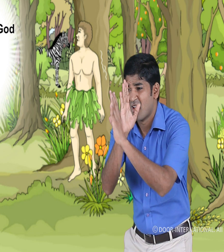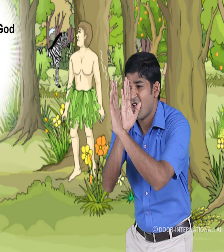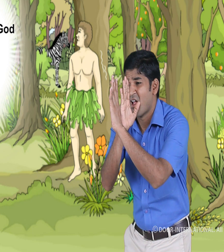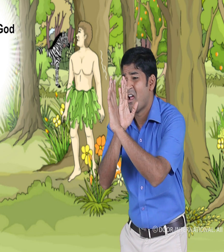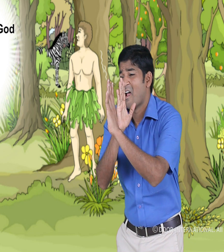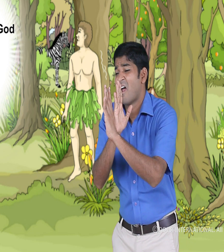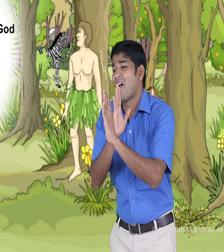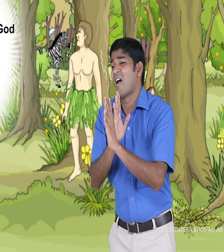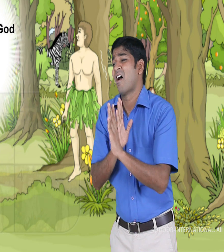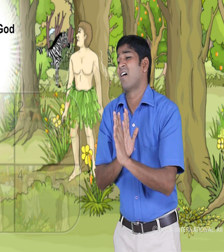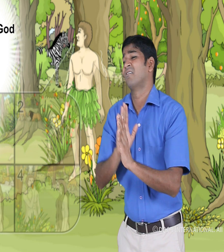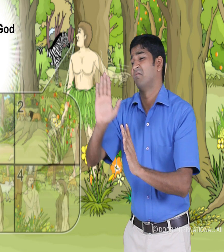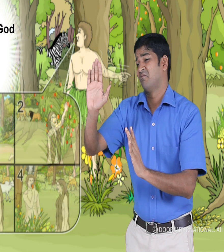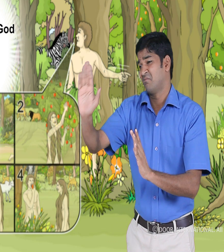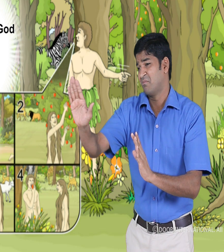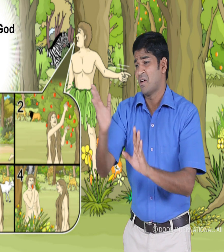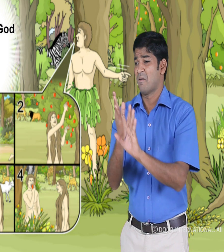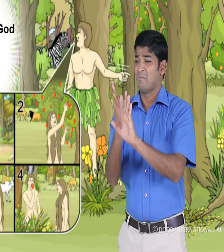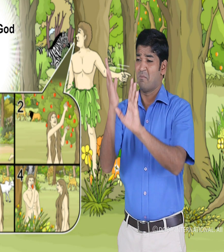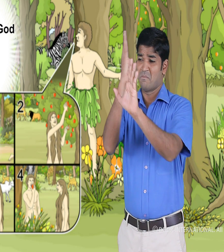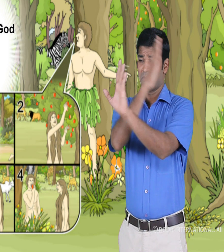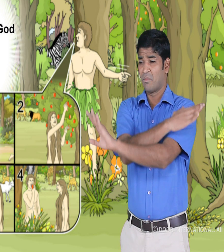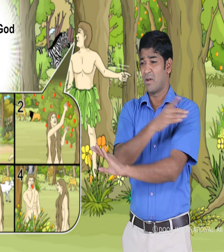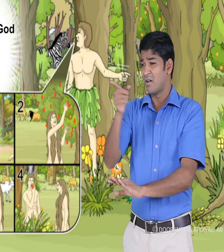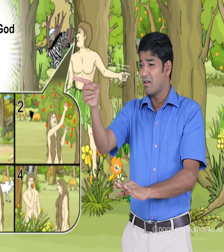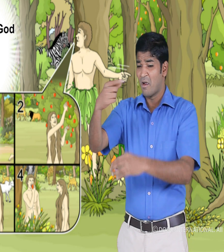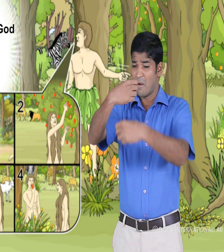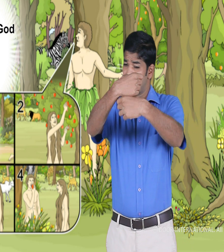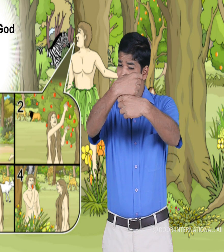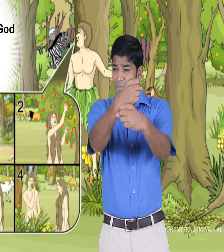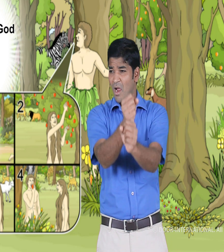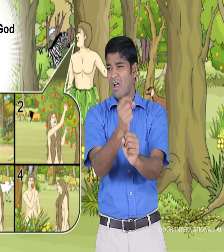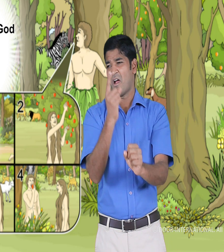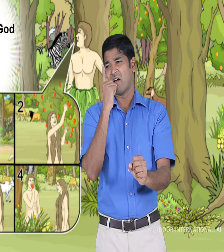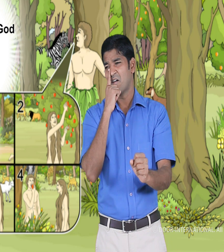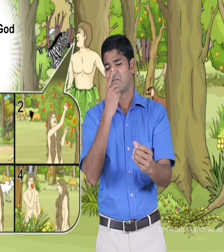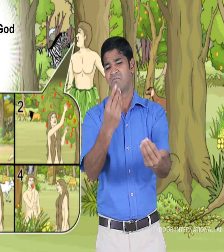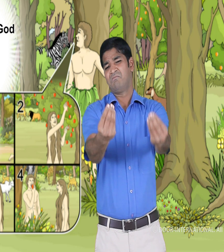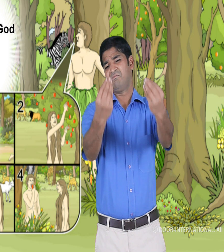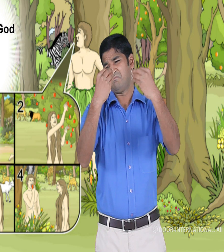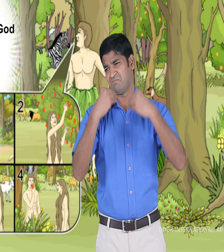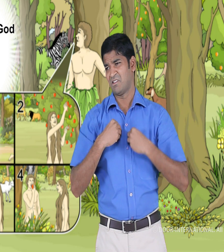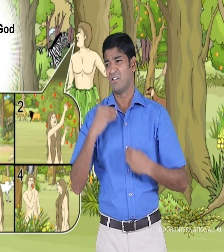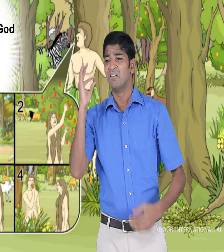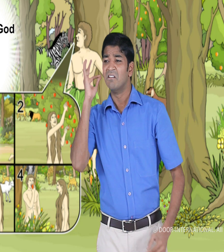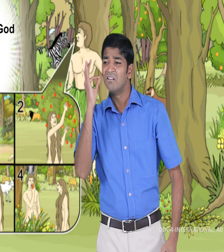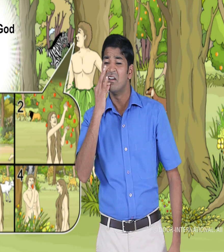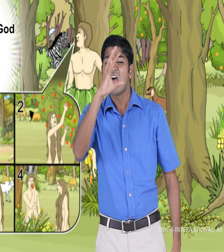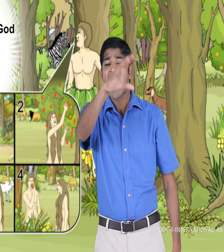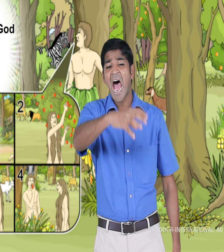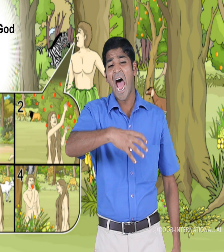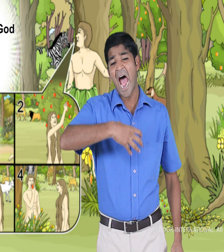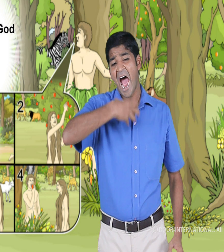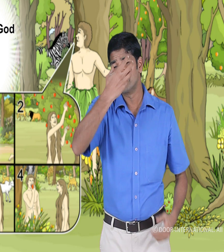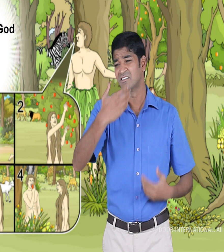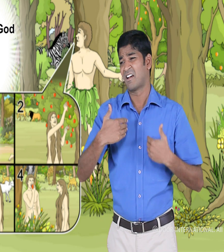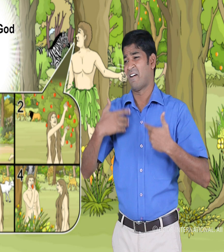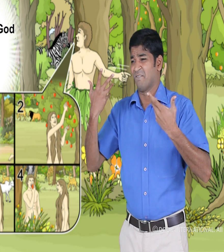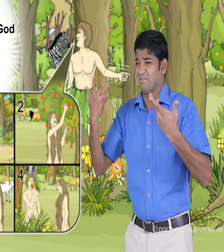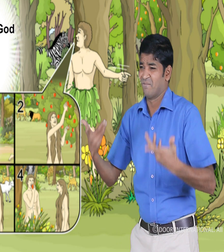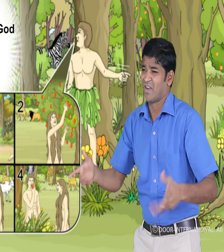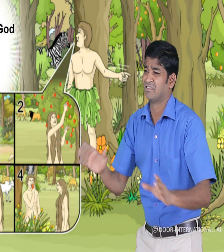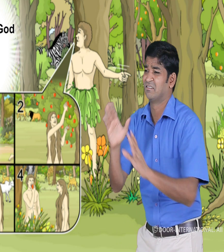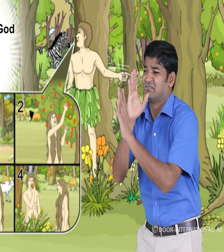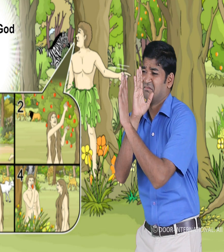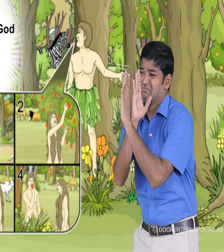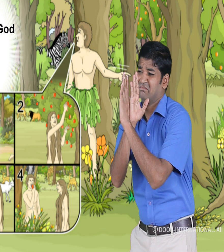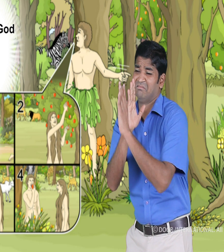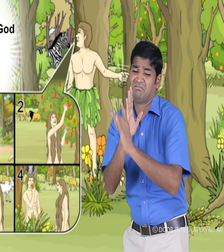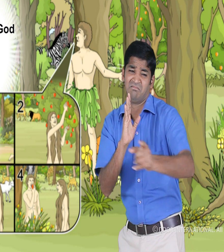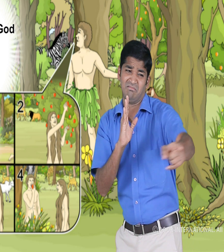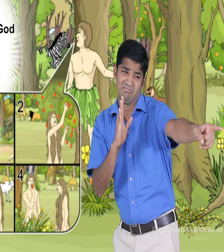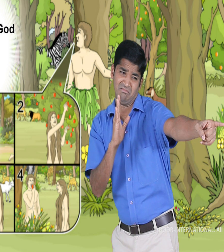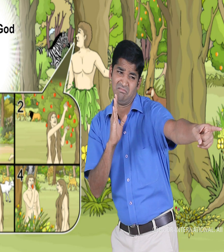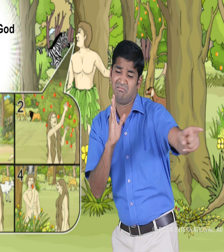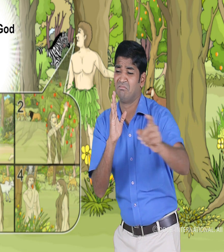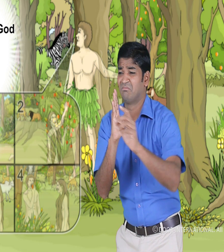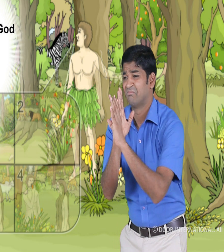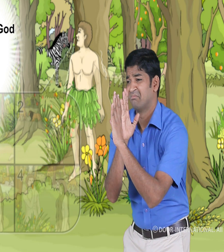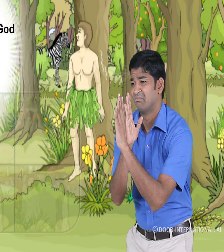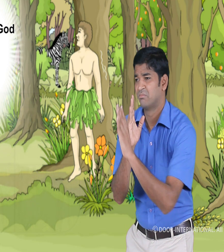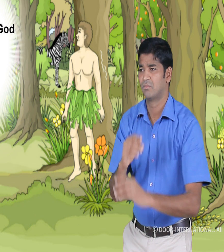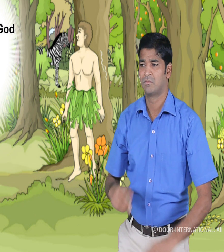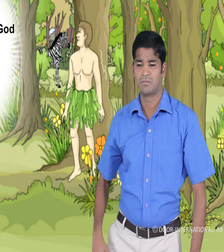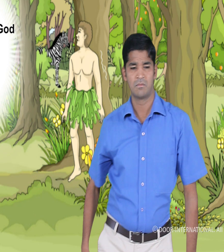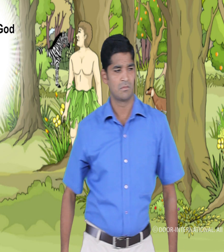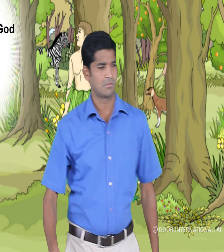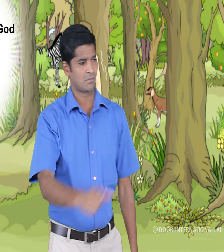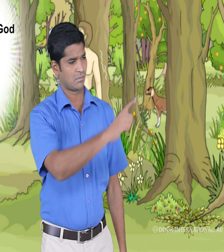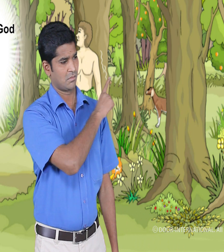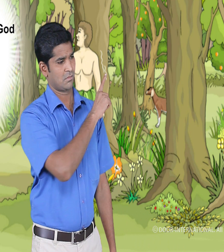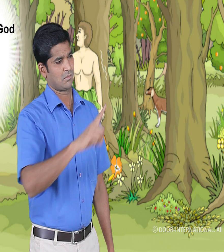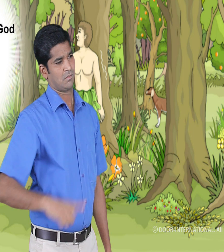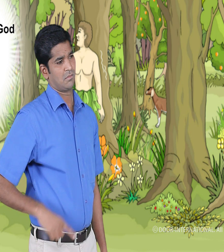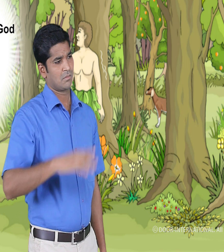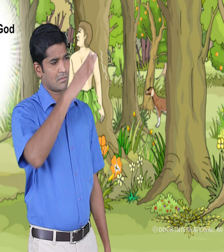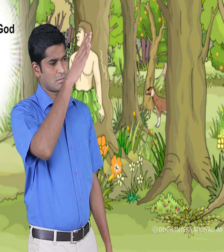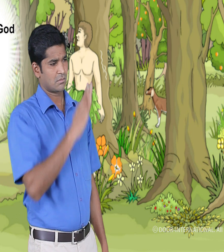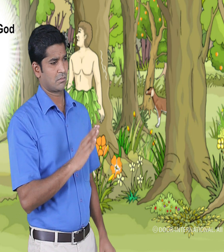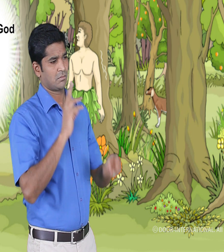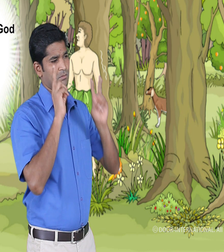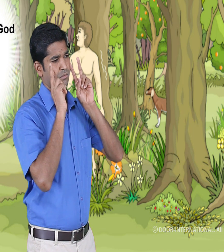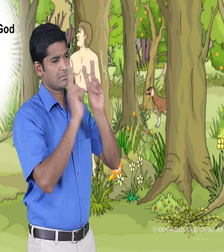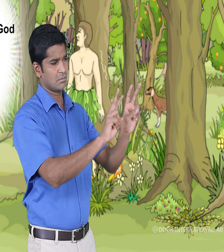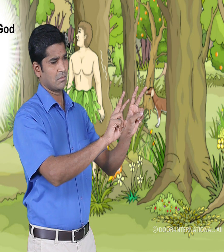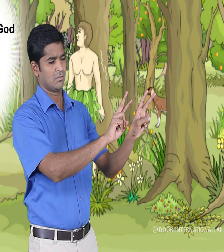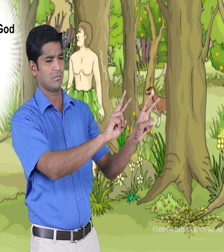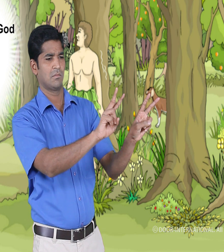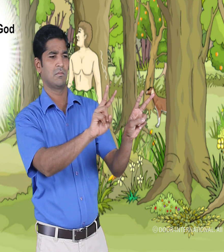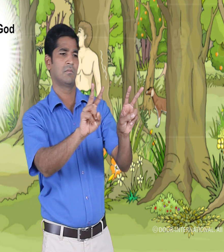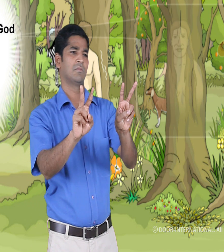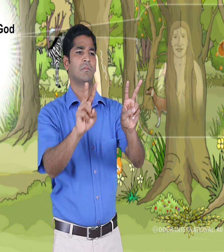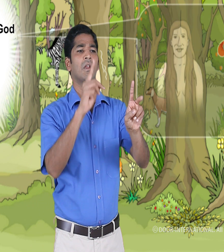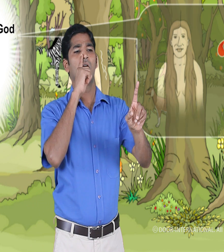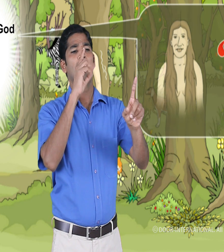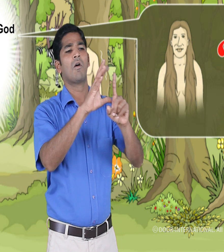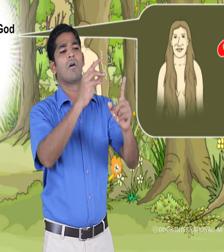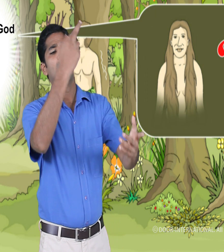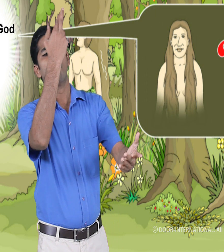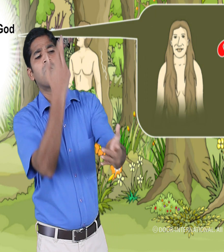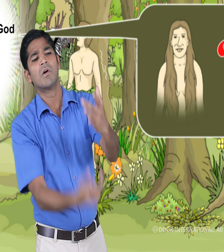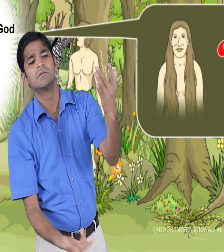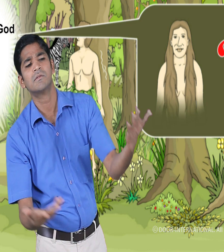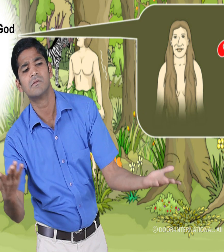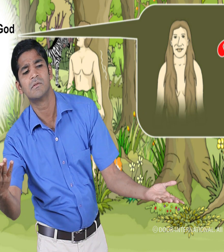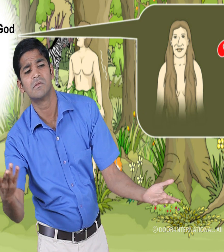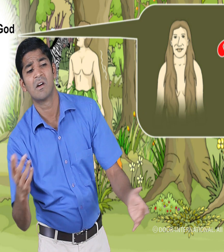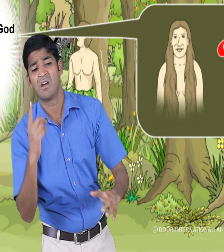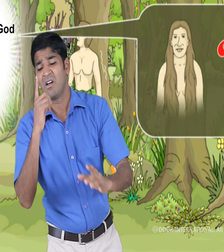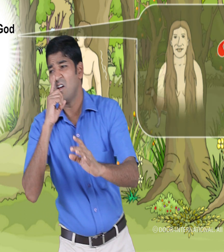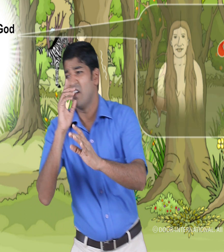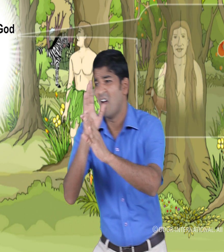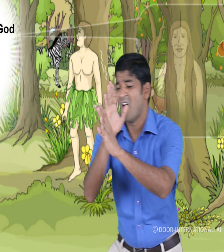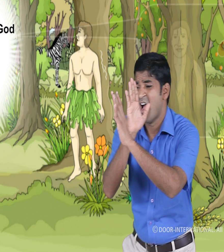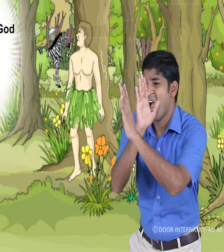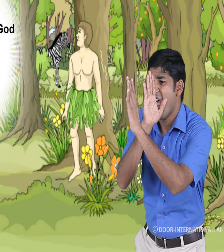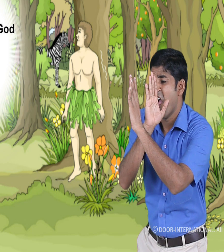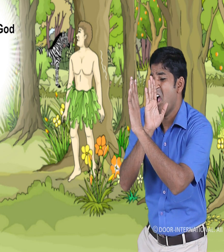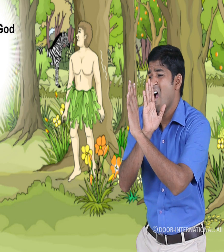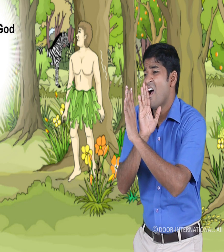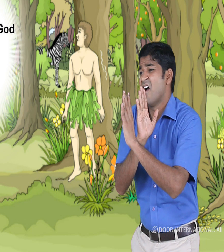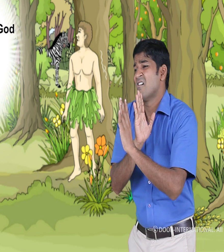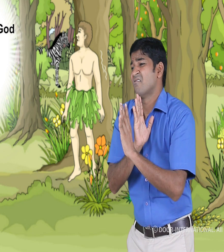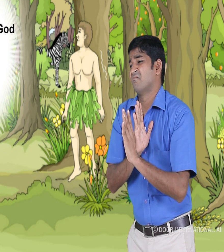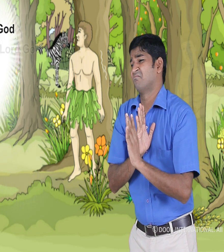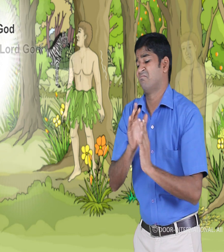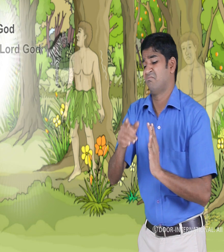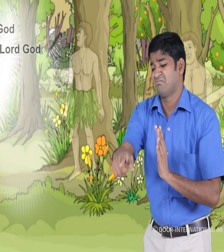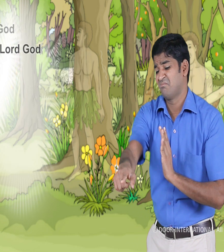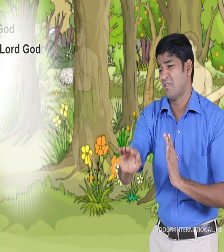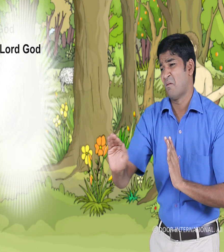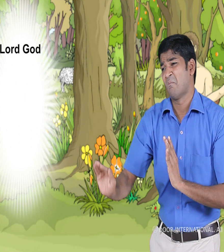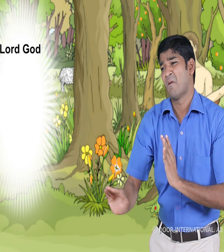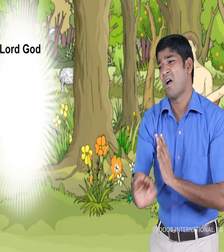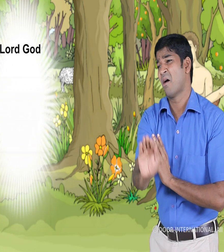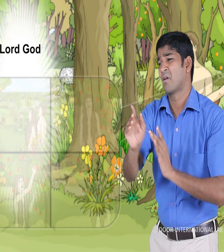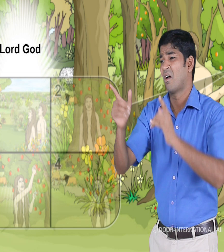And the man answered, “The woman whom You gave me, she gave me fruit from the tree, and I ate it.” Then the LORD God said to the woman, “What is this you have done?”